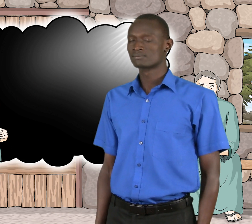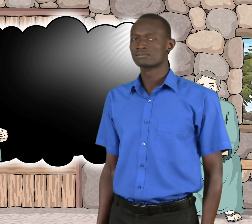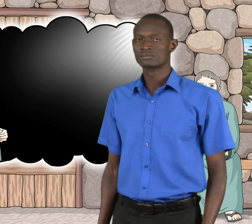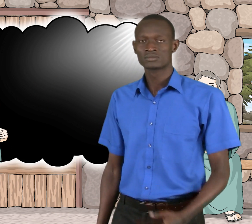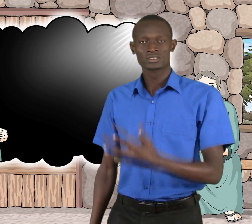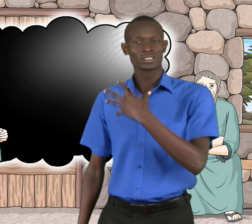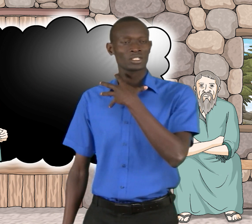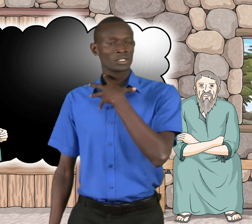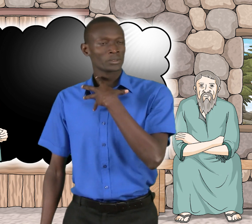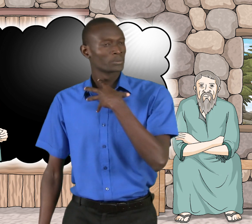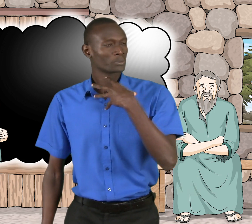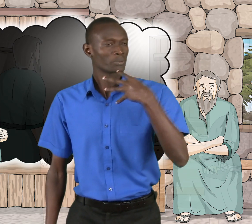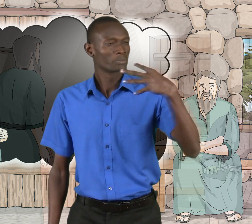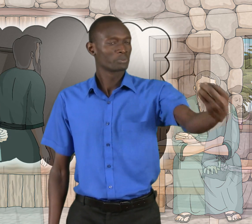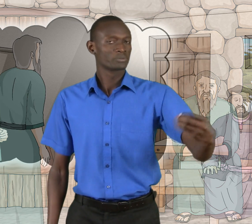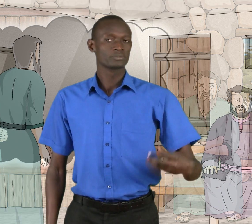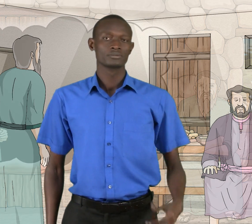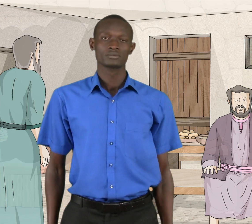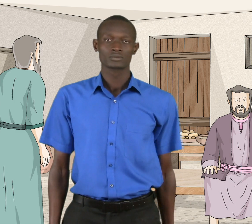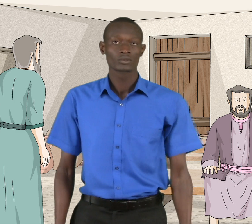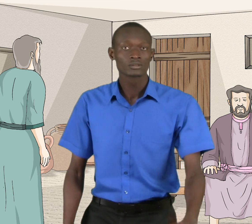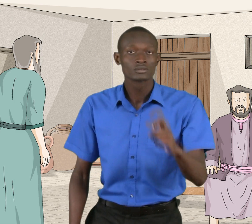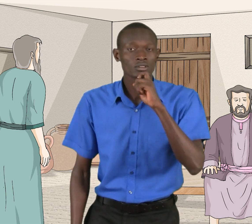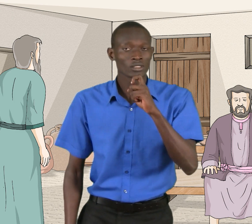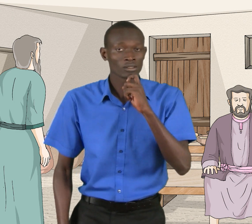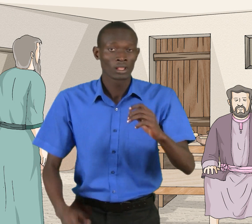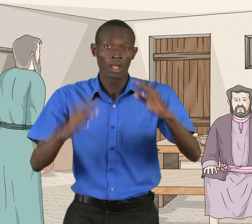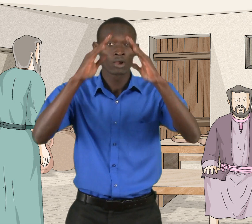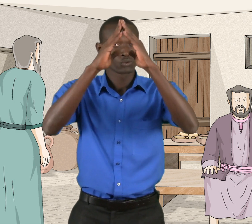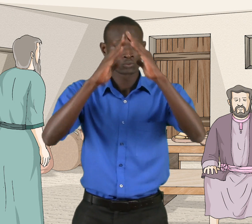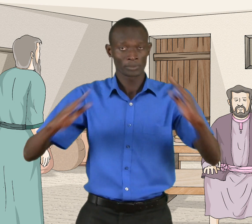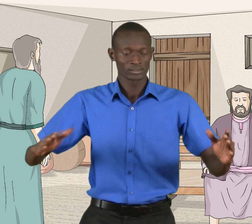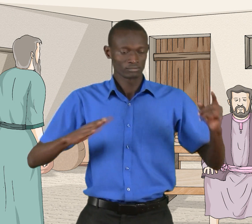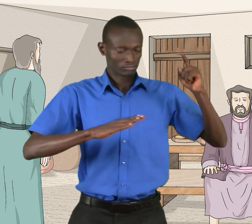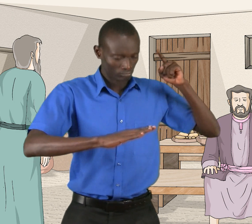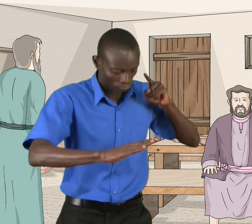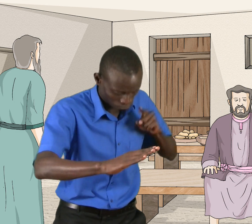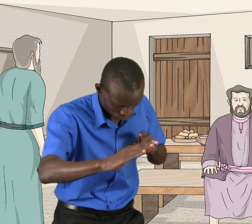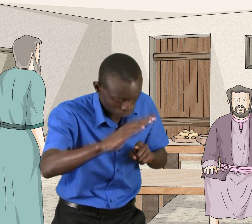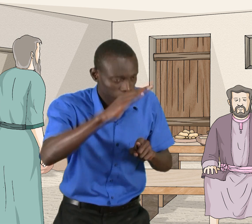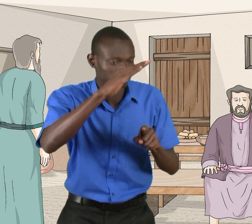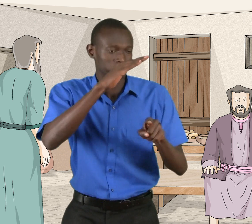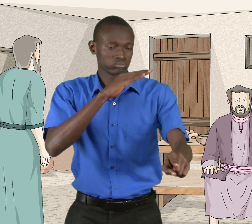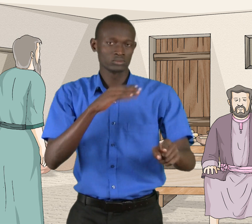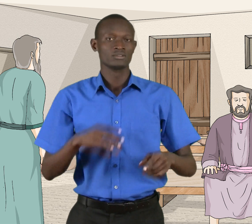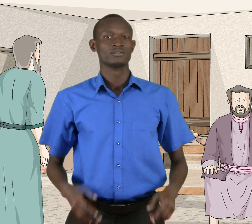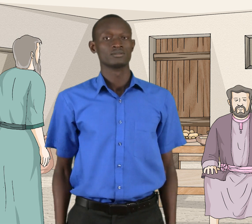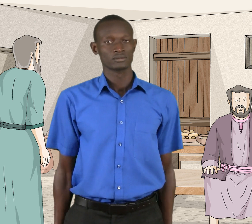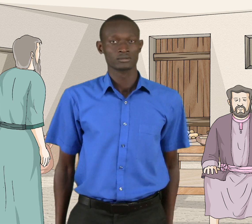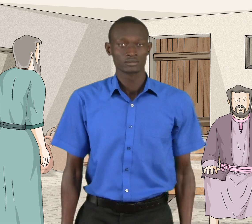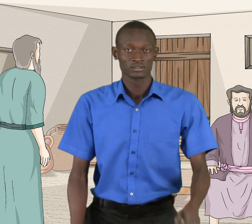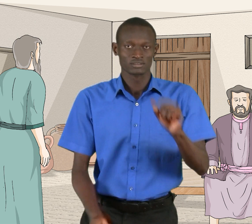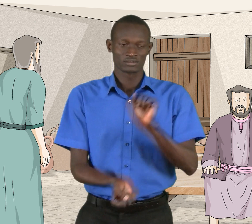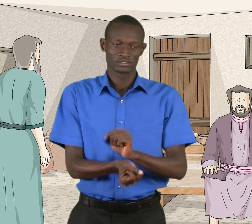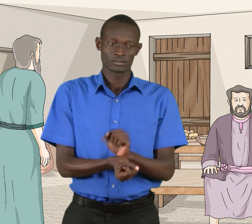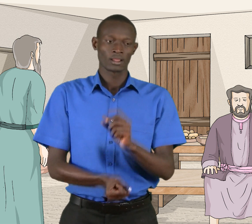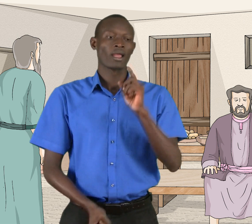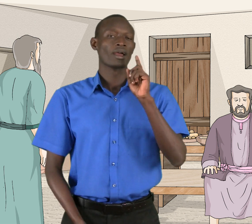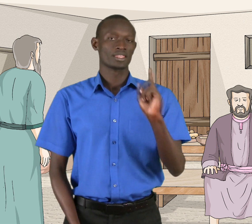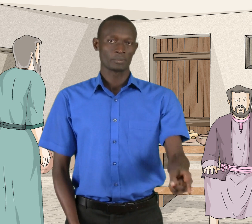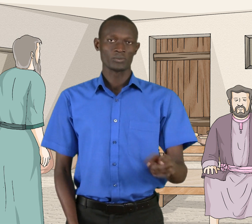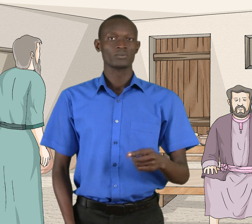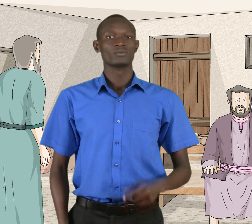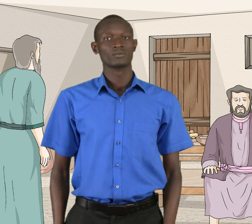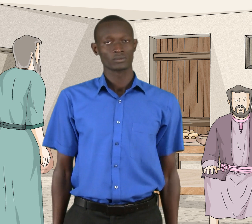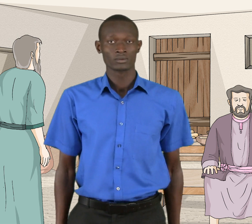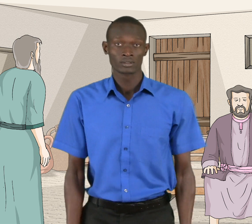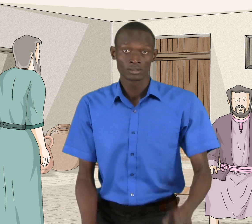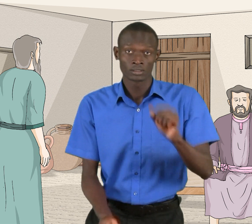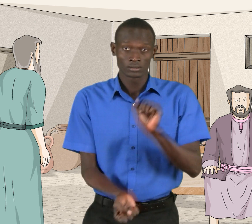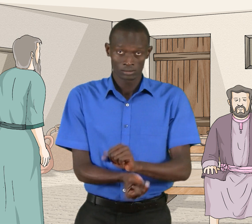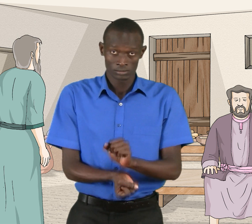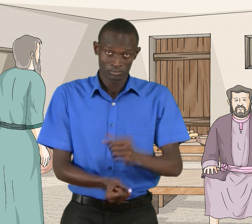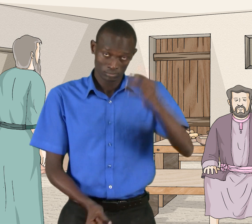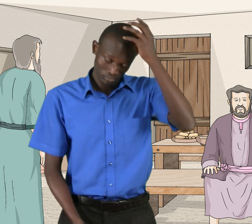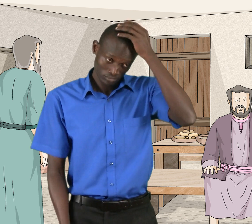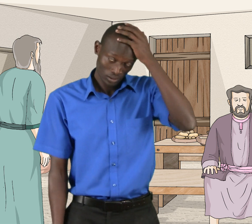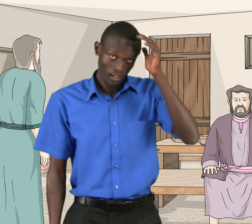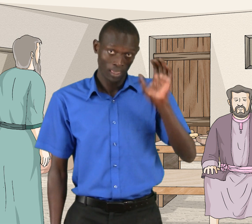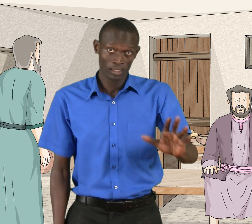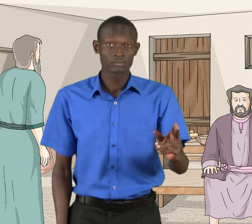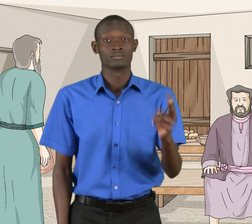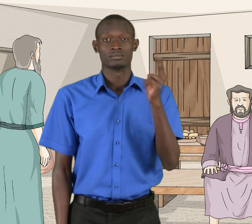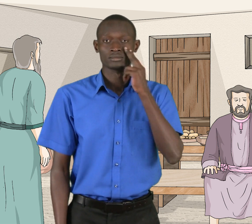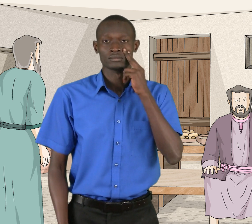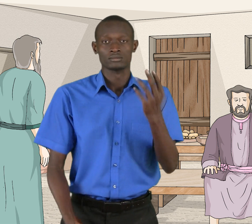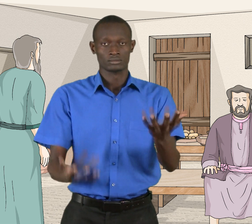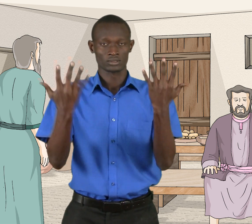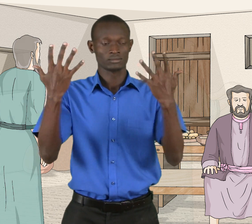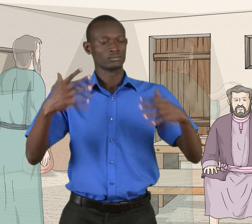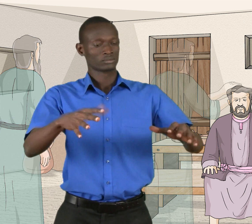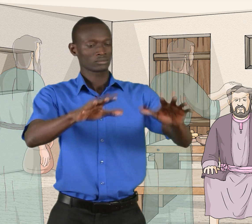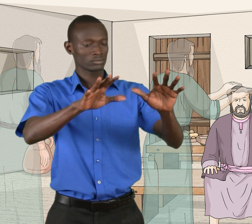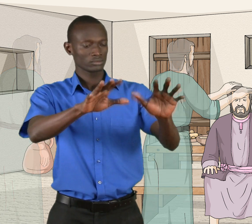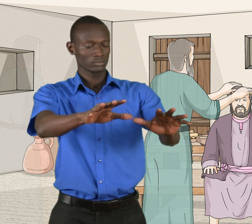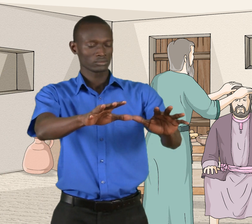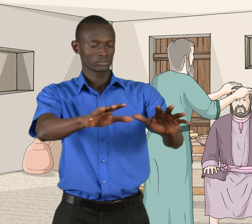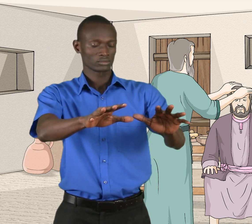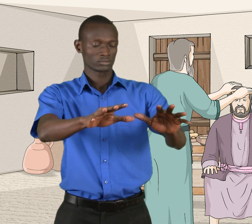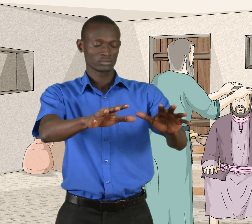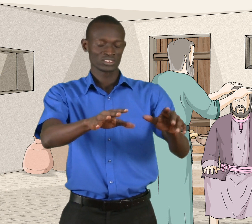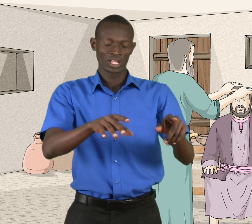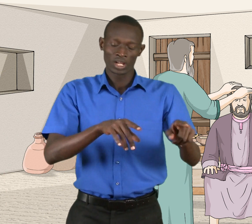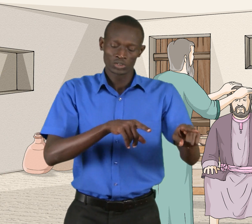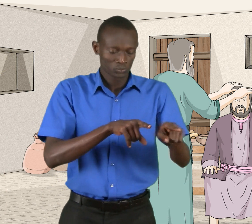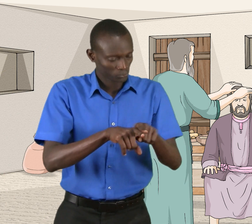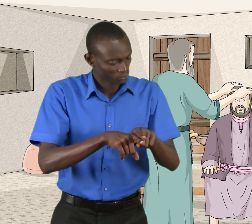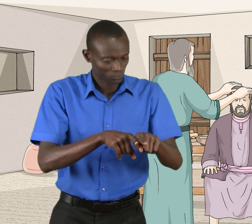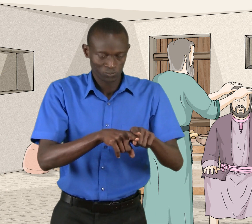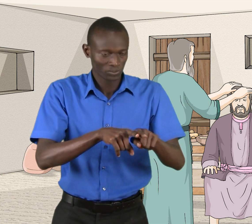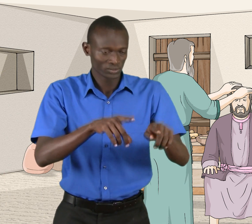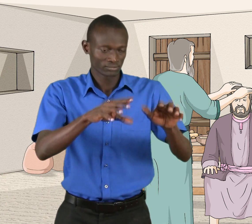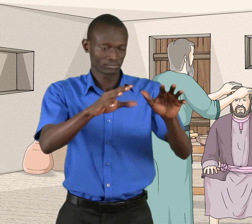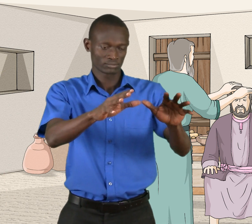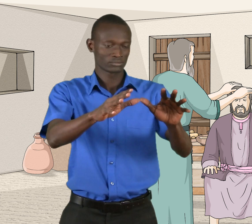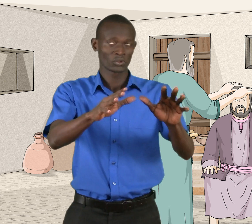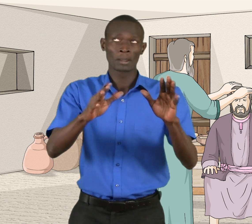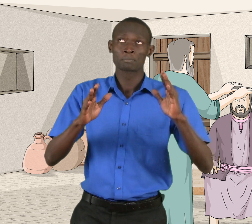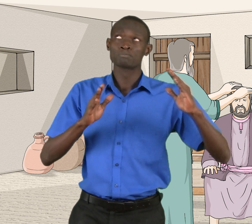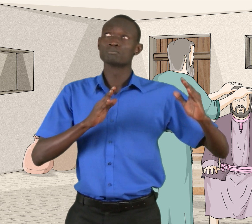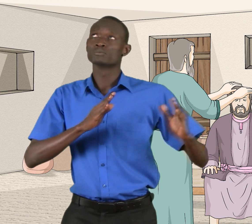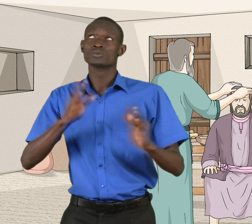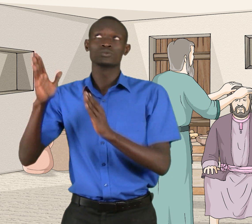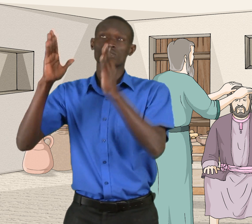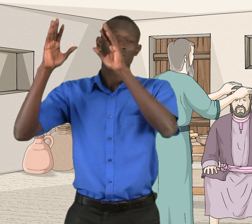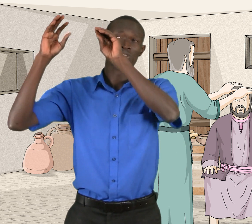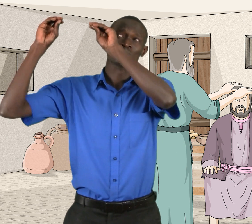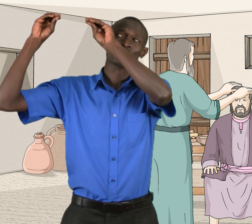So Ananias went to the house, and when he arrived, he placed his hands on Saul.